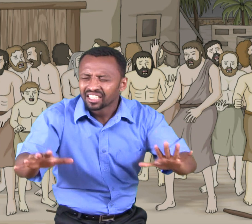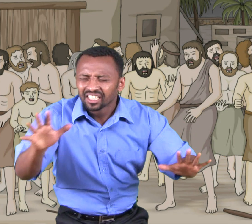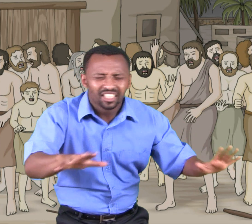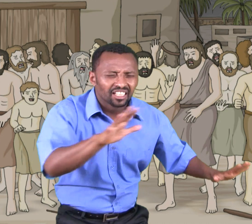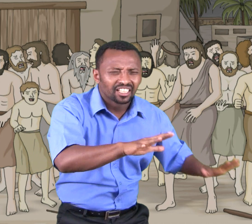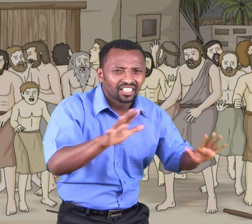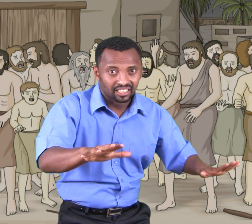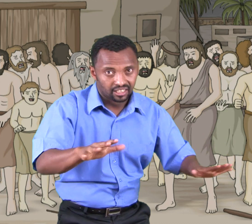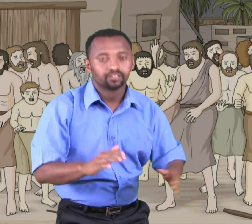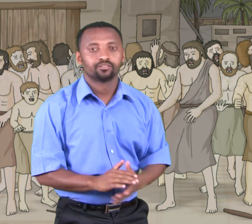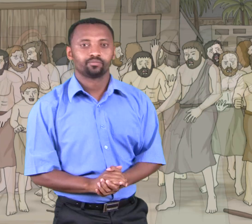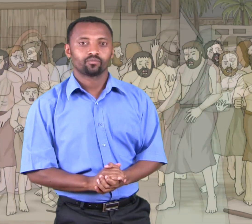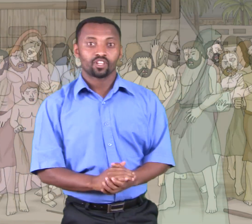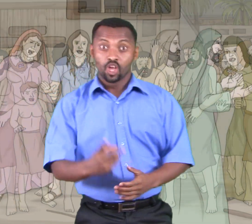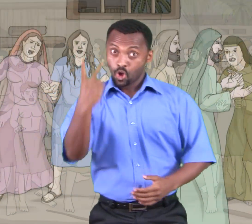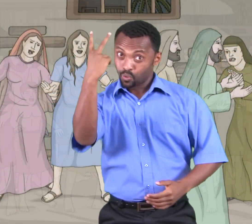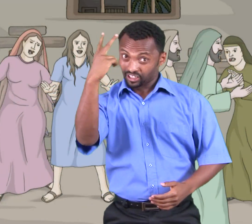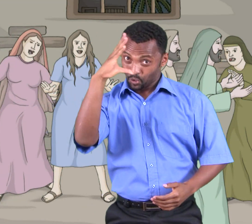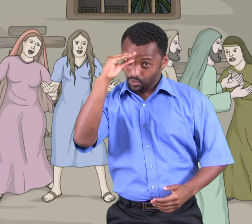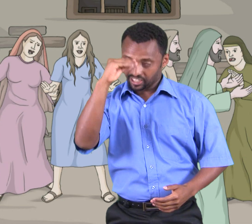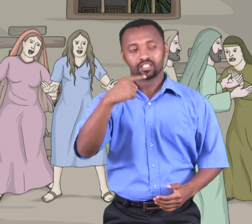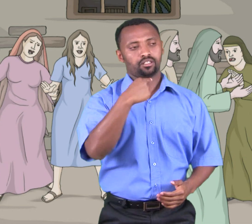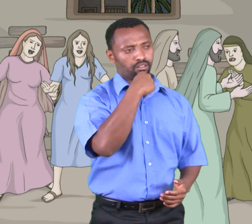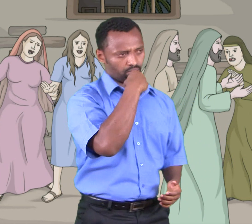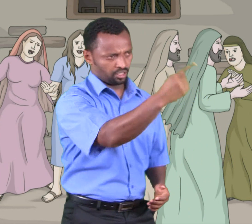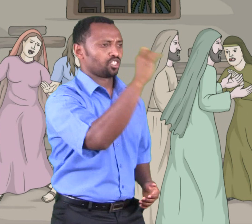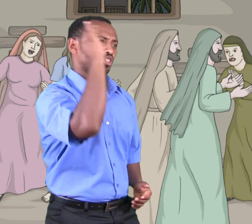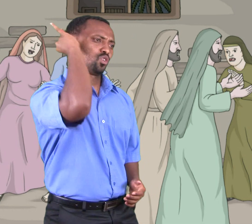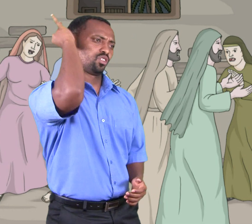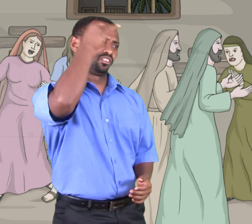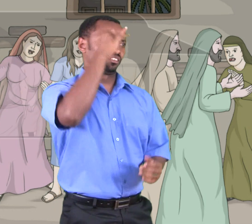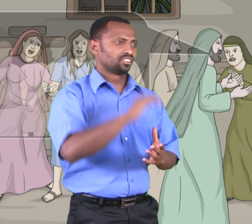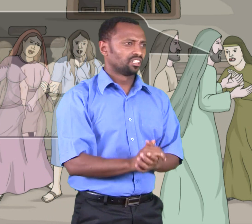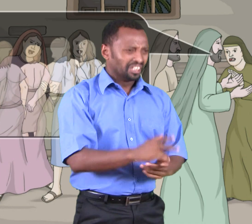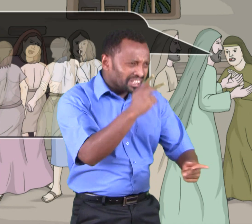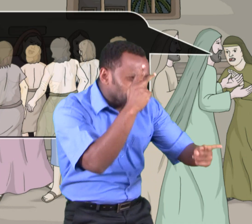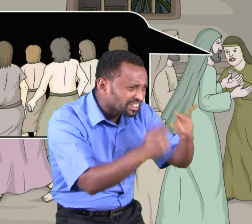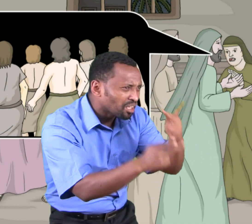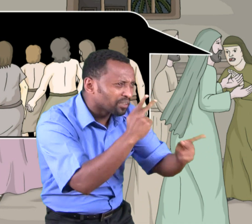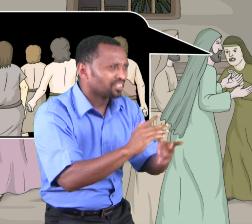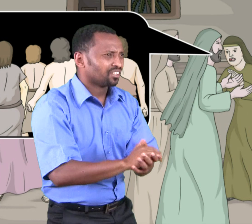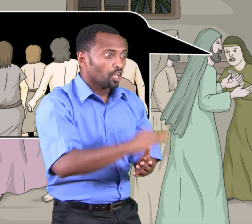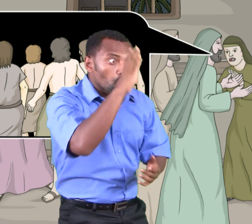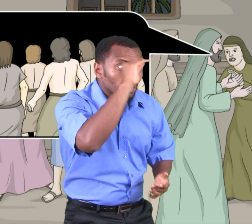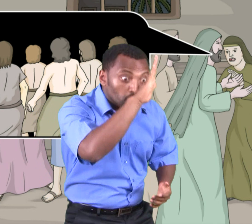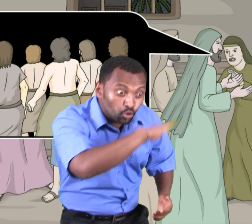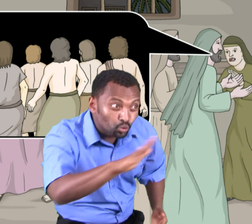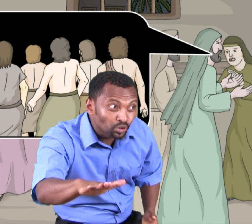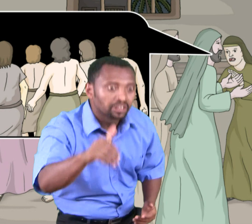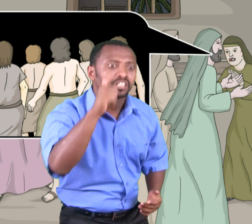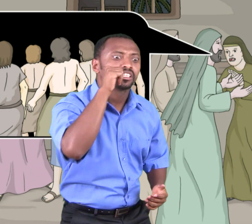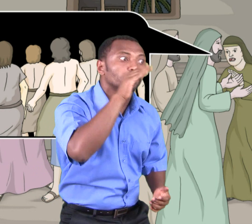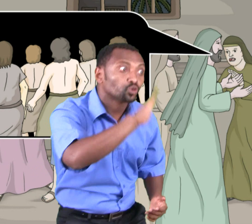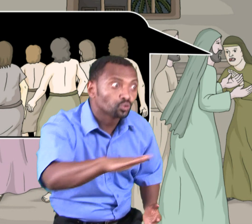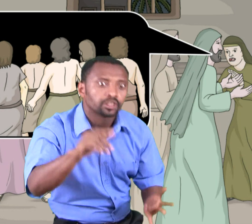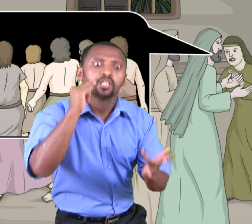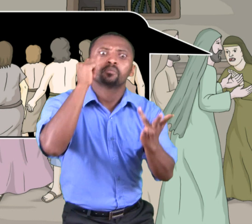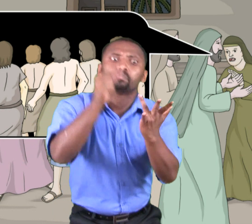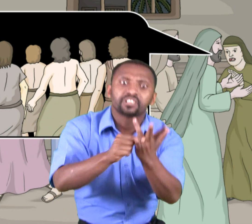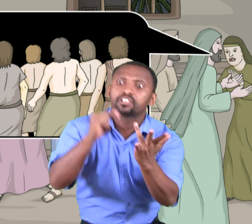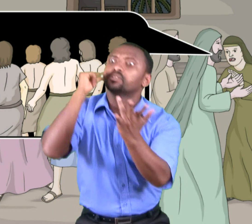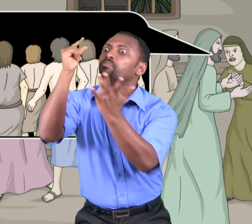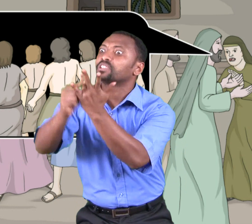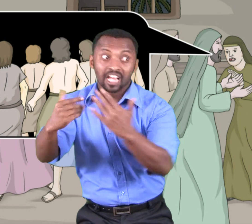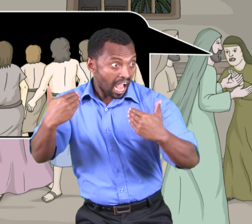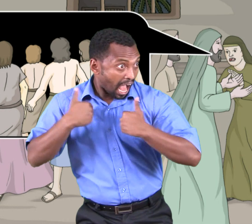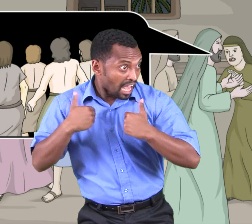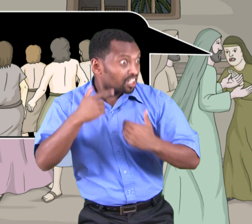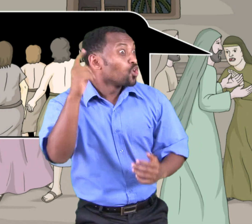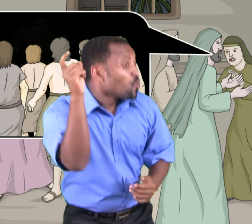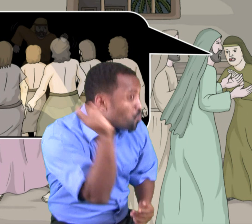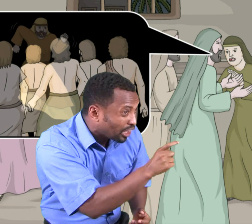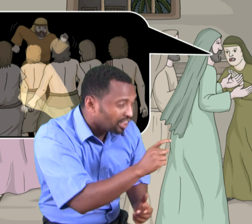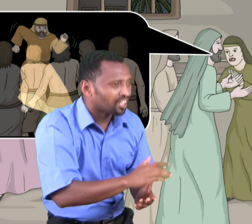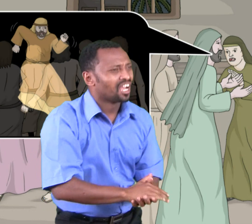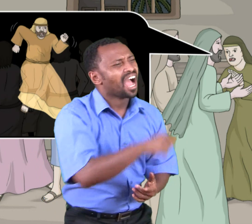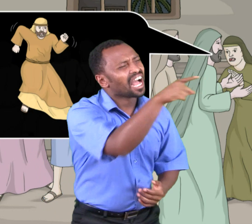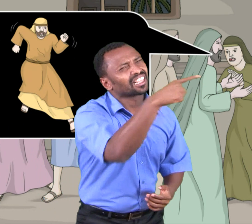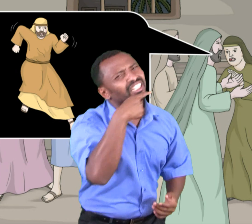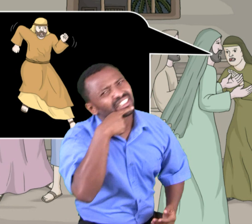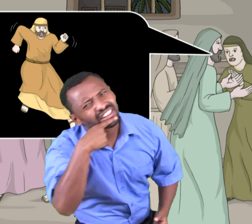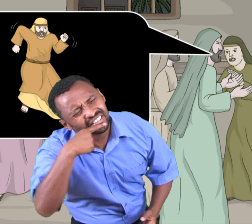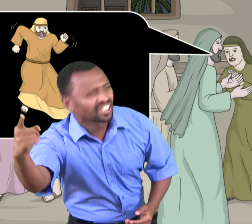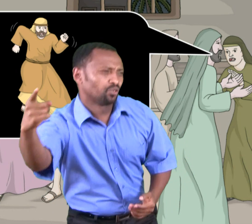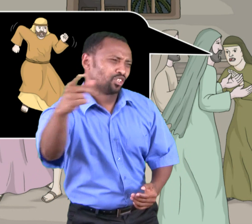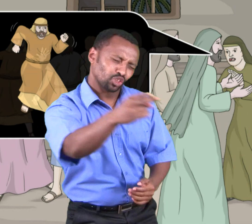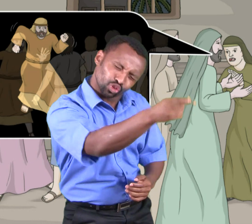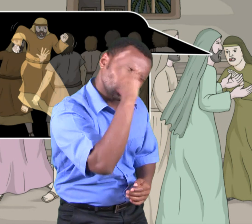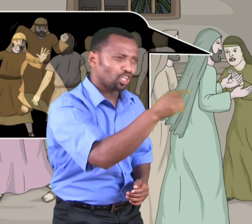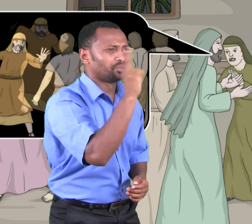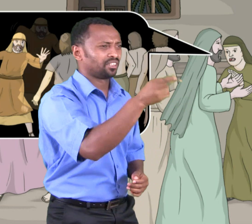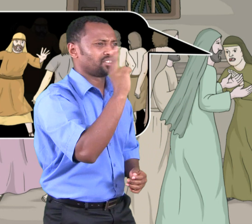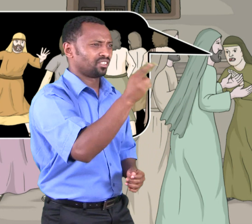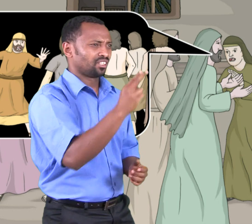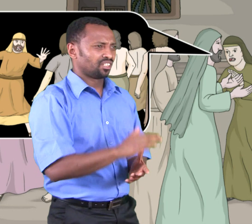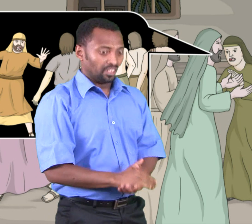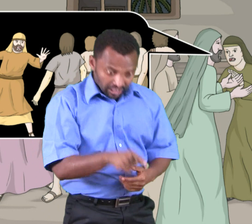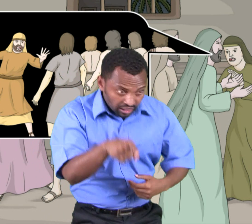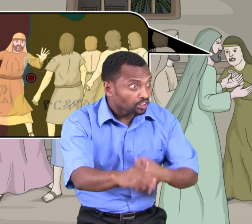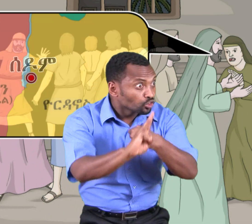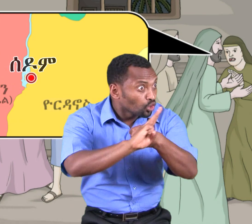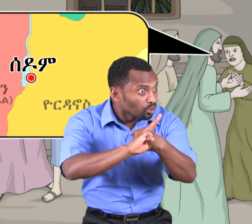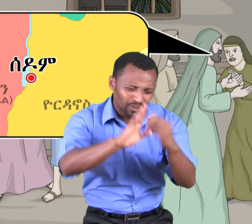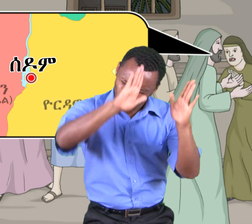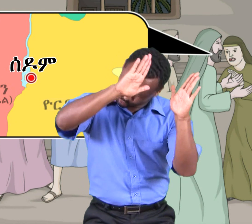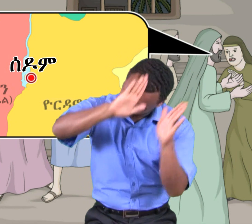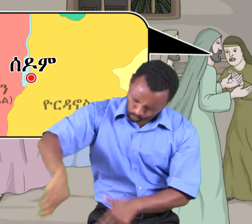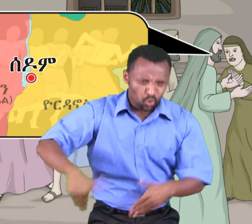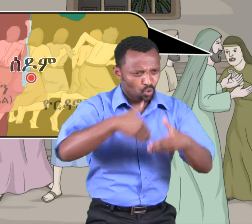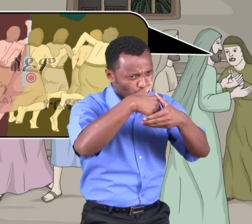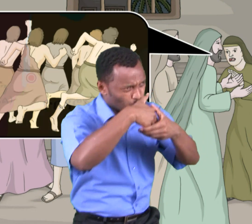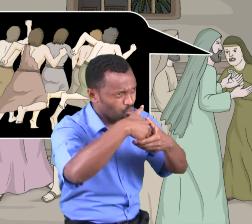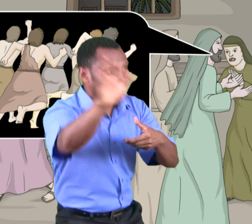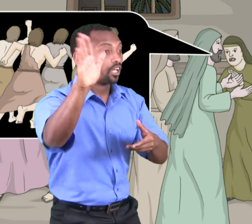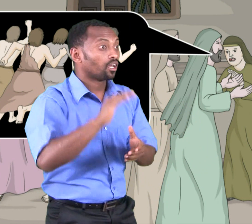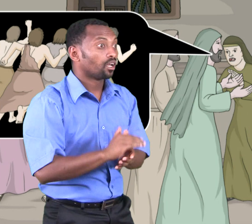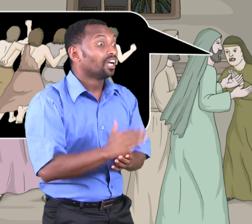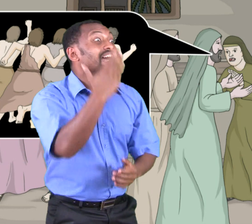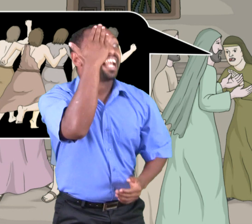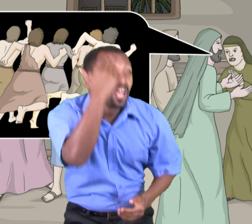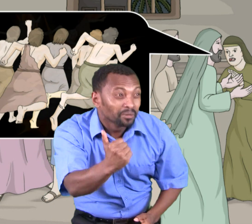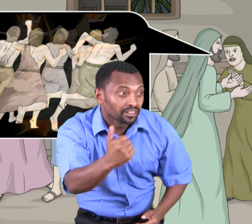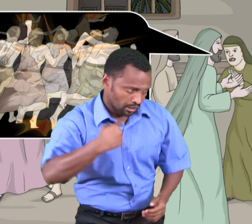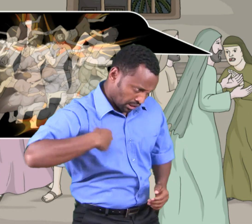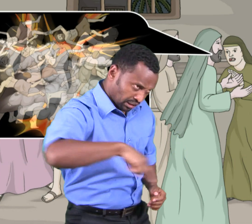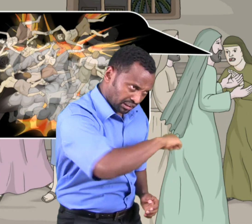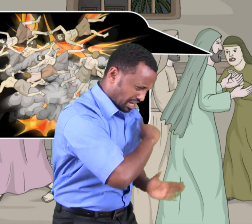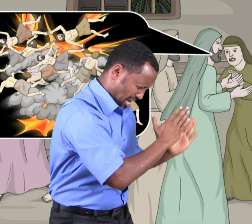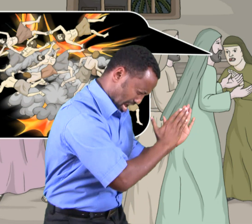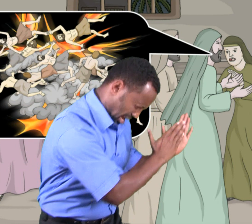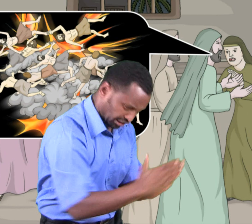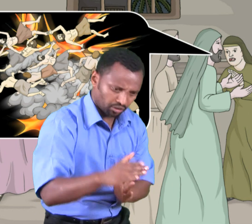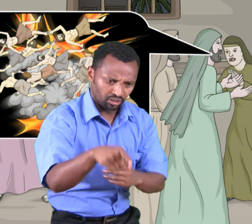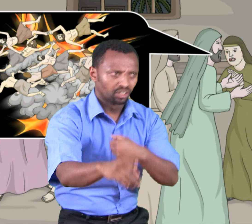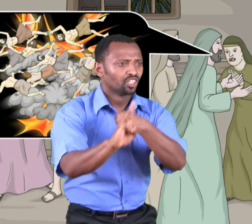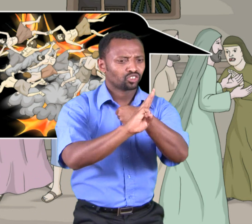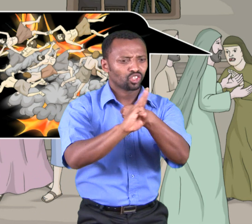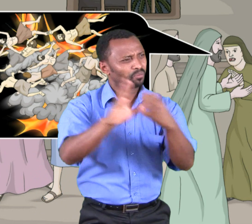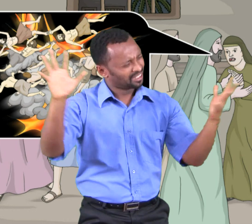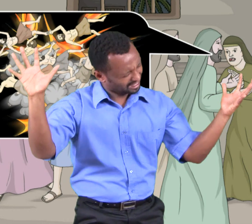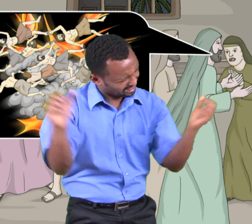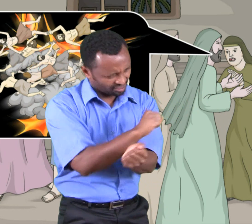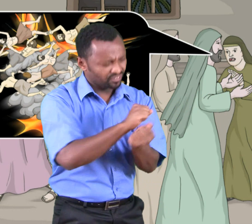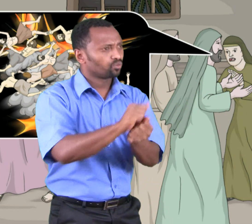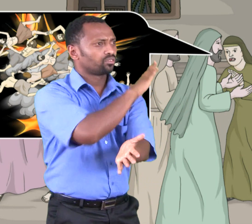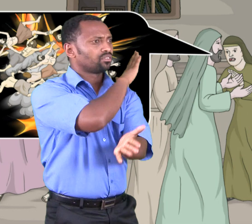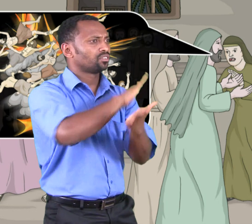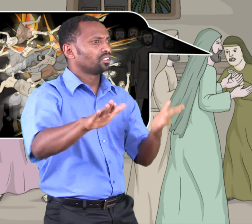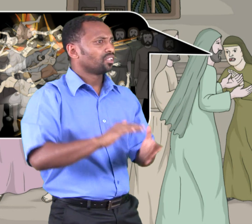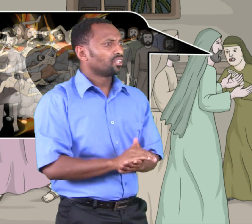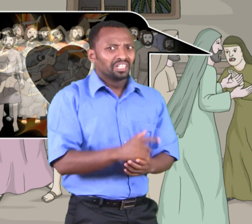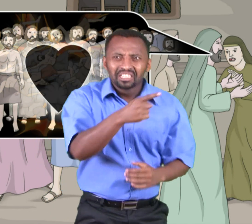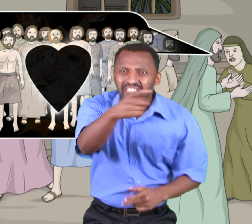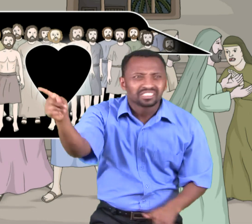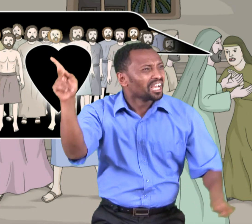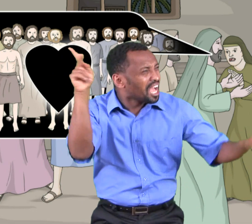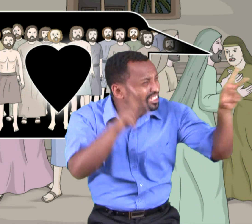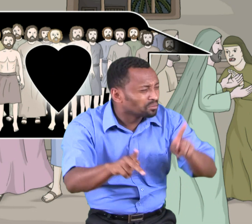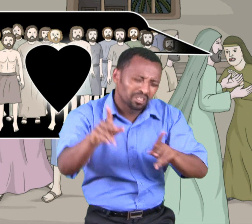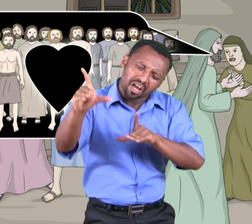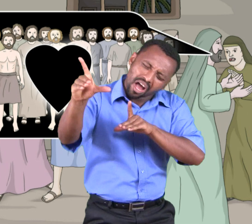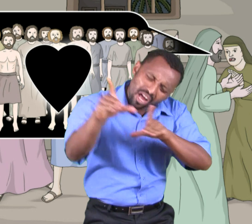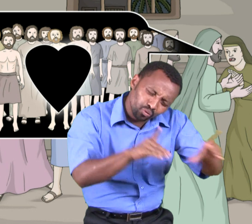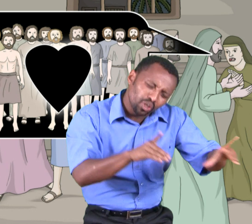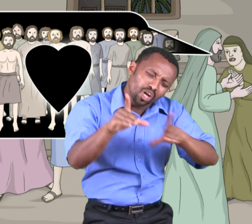Then the two men said to Lot, “Do you have anyone else here—a son-in-law, your sons or daughters, or anyone else in the city who belongs to you? Get them out of here, because we are about to destroy this place.